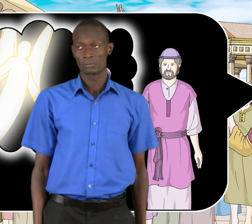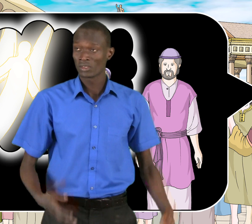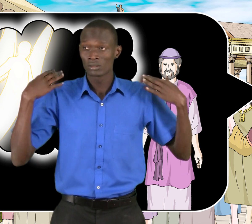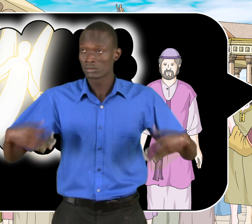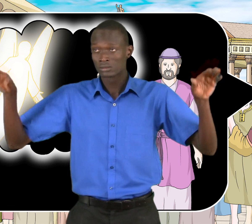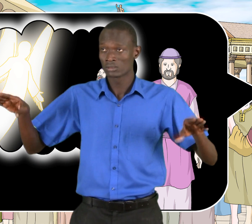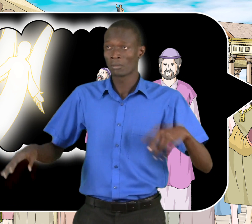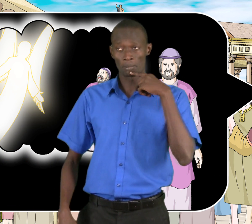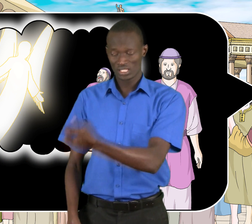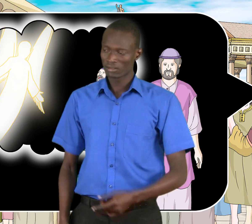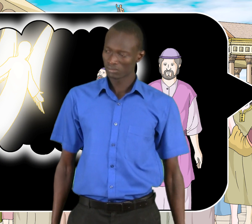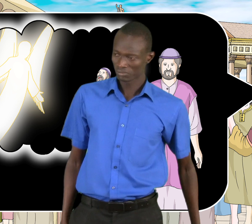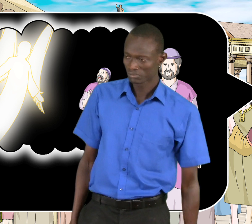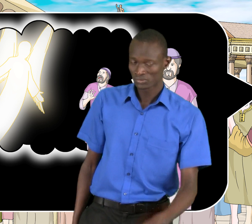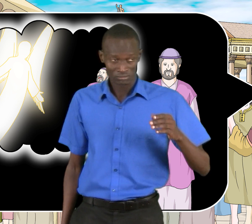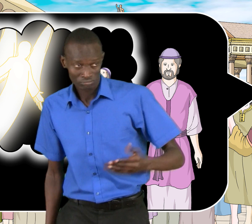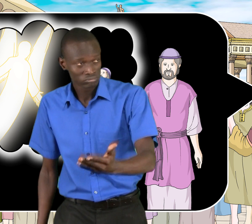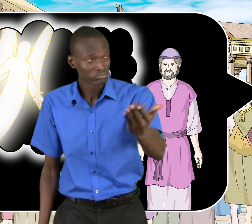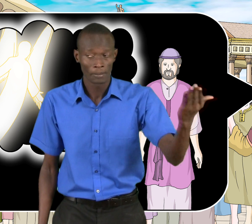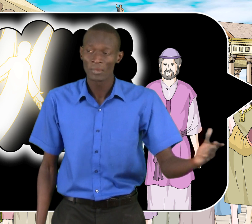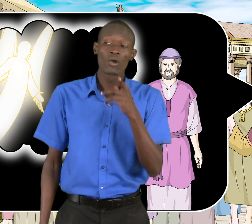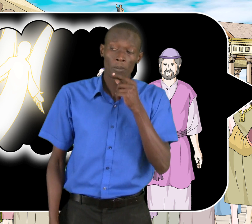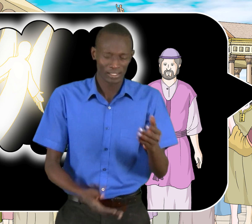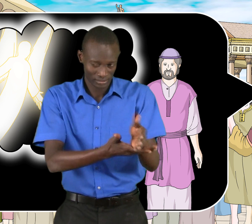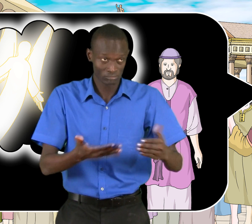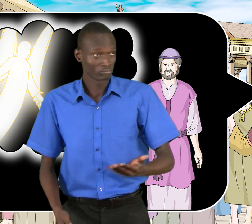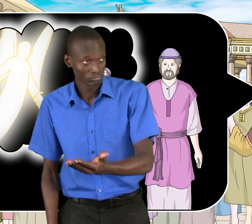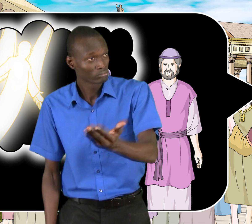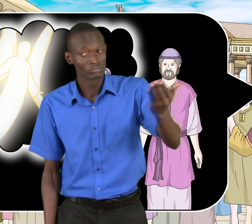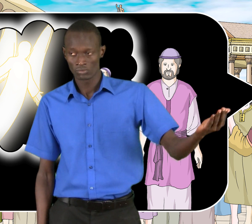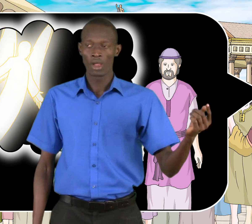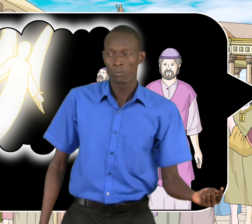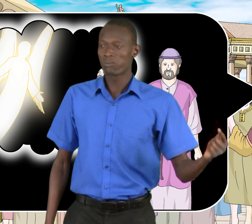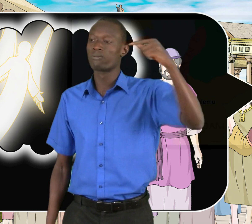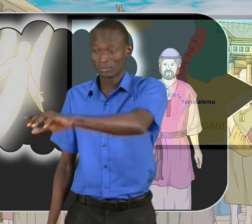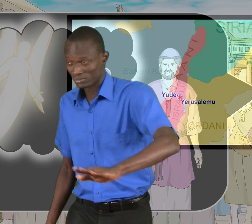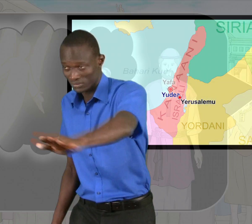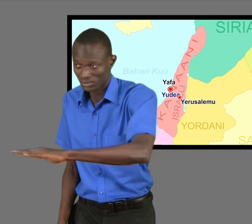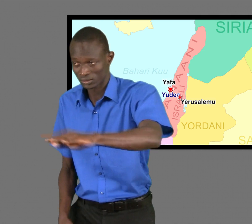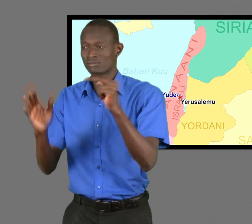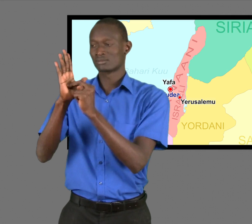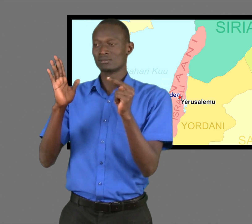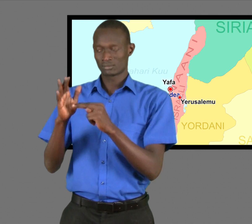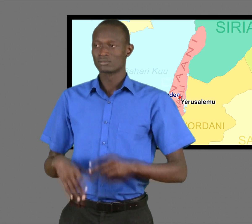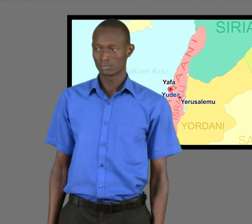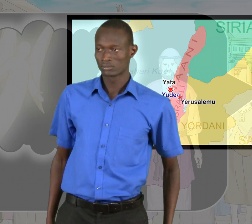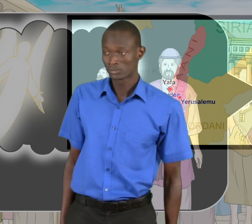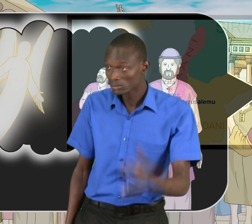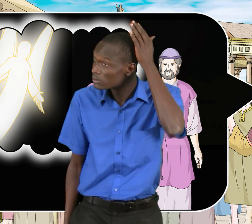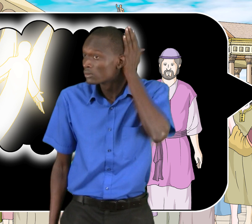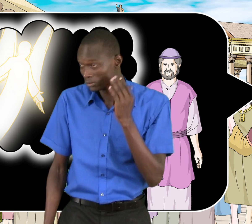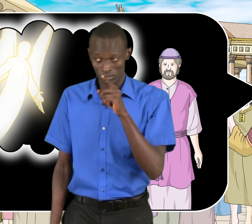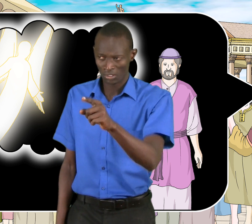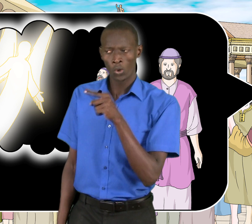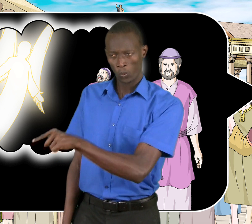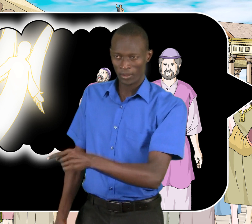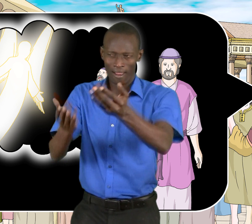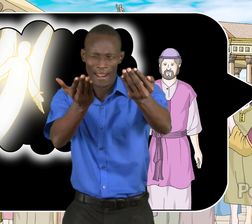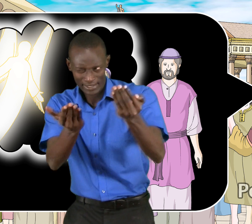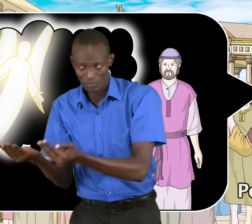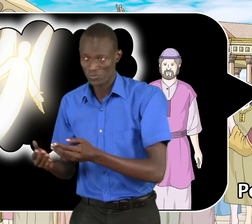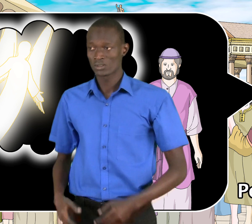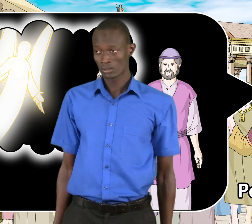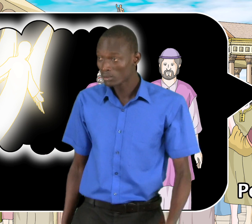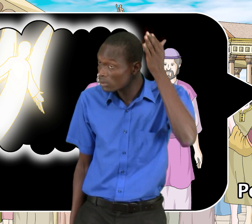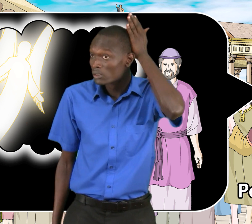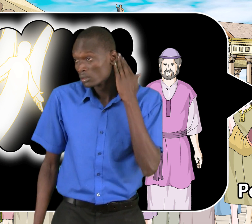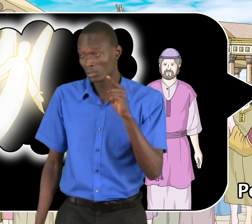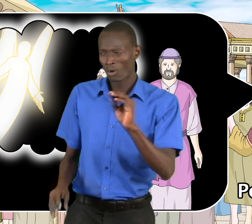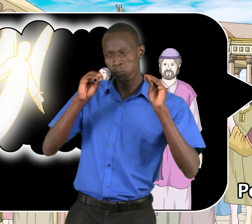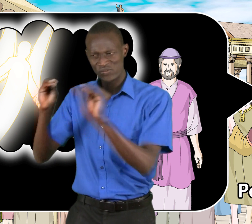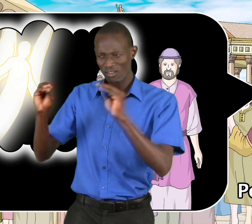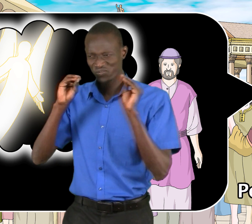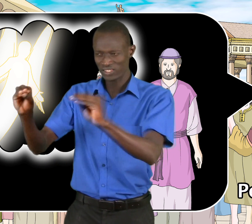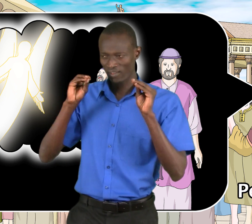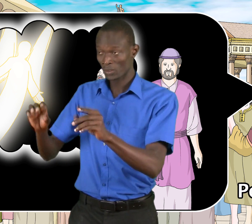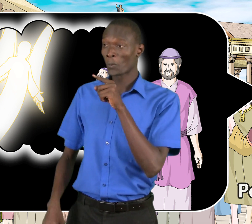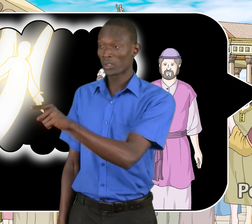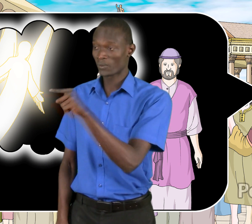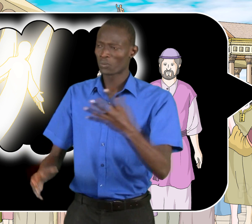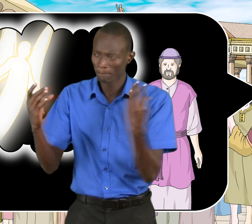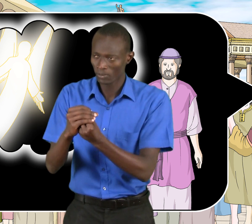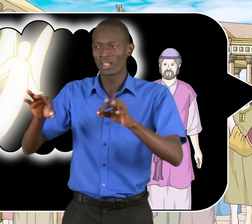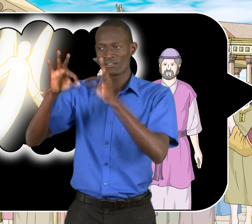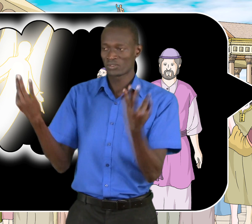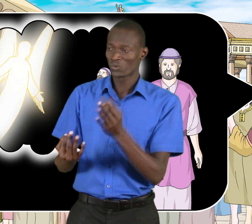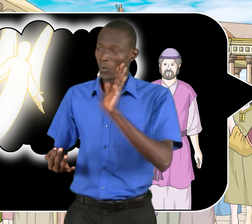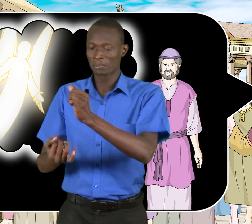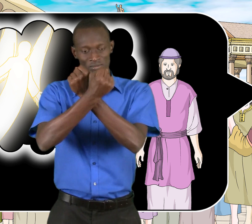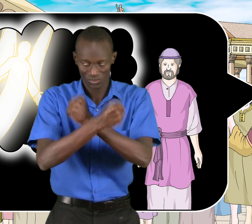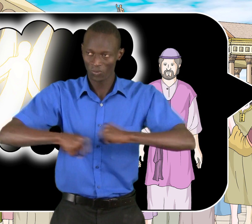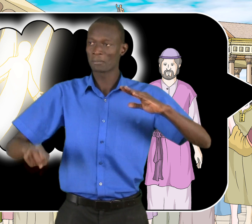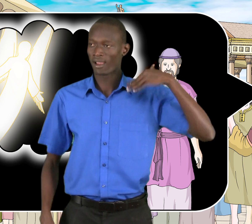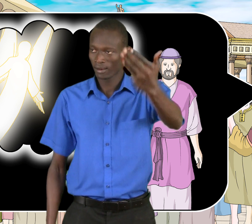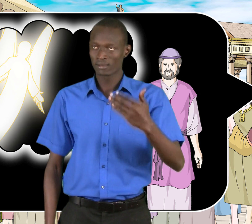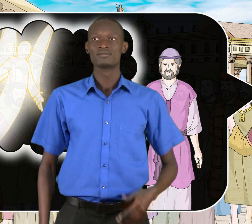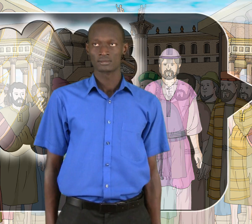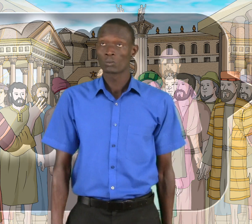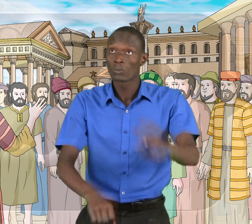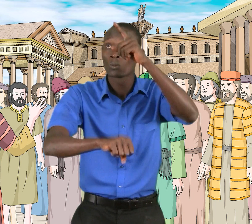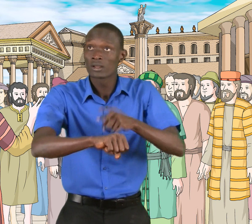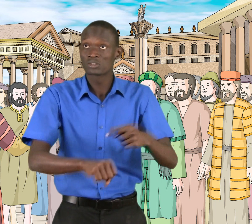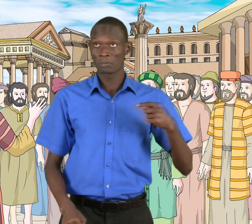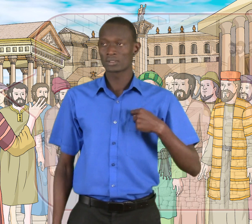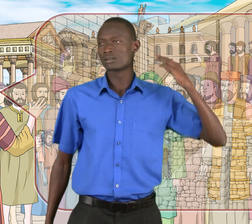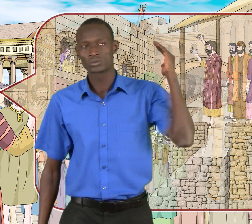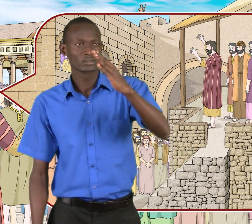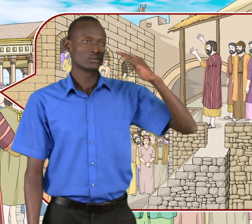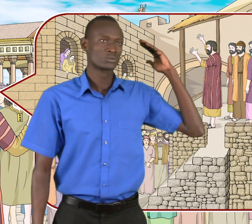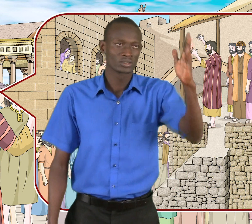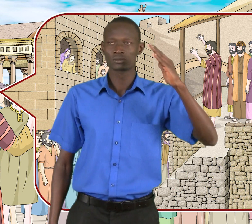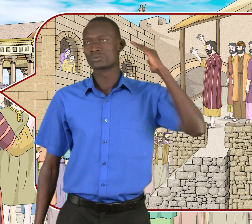He will convey to you a message by which you and all your household will be saved.’